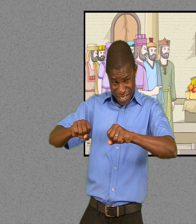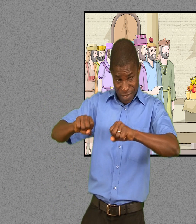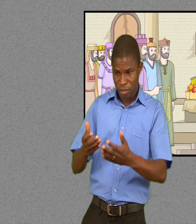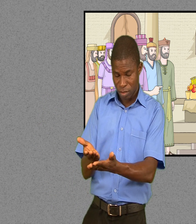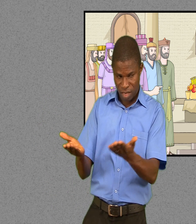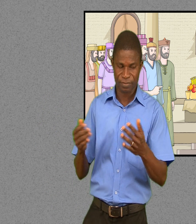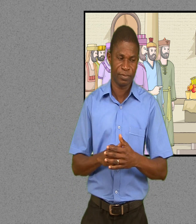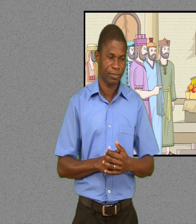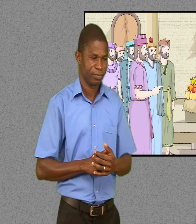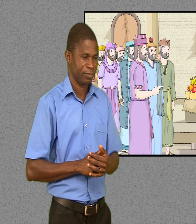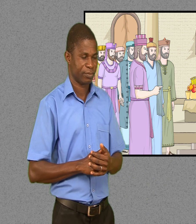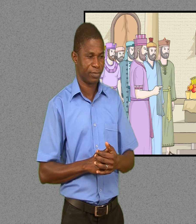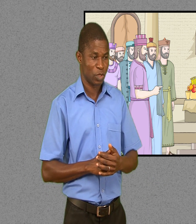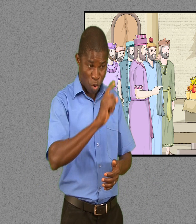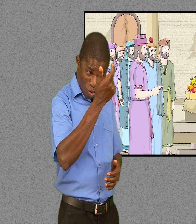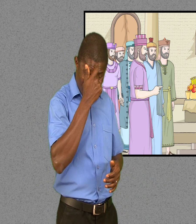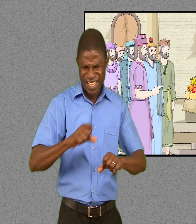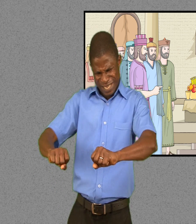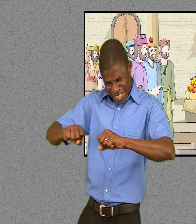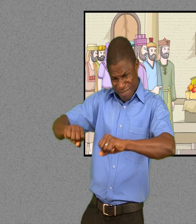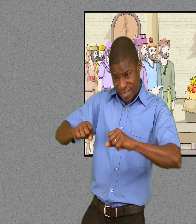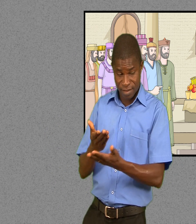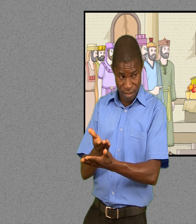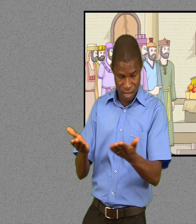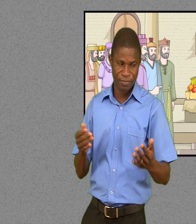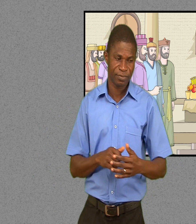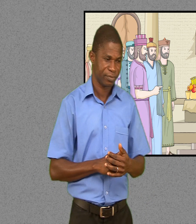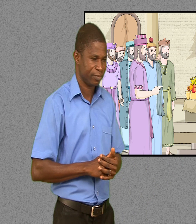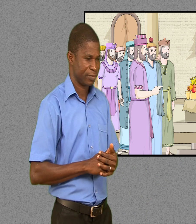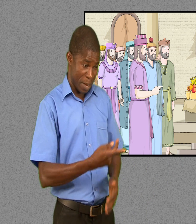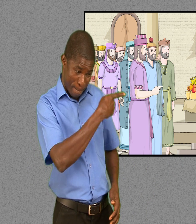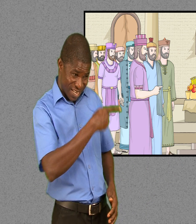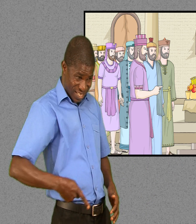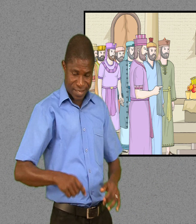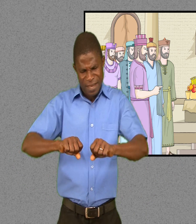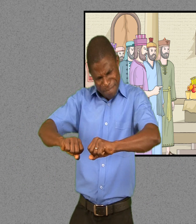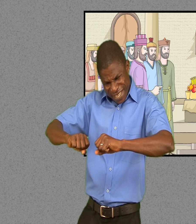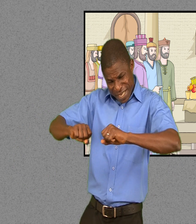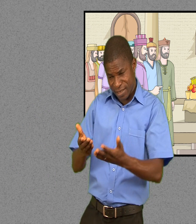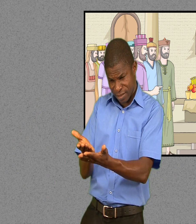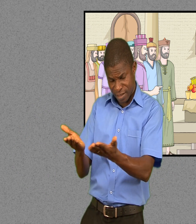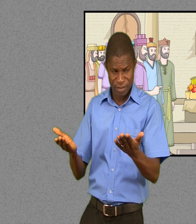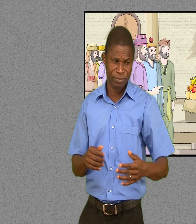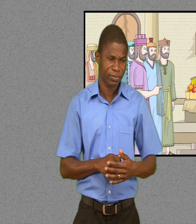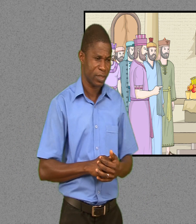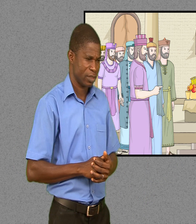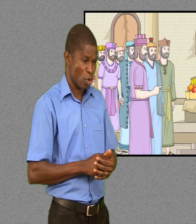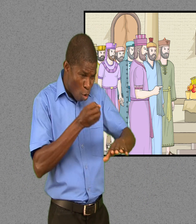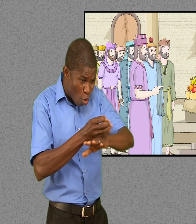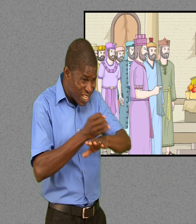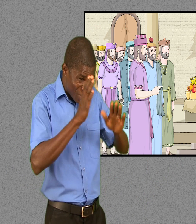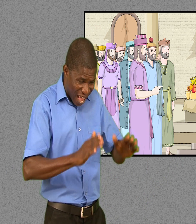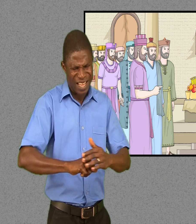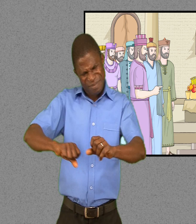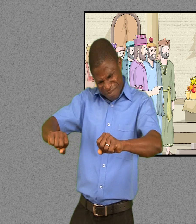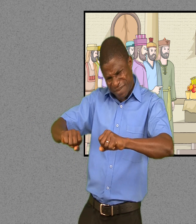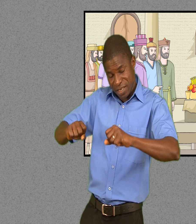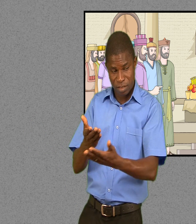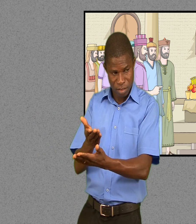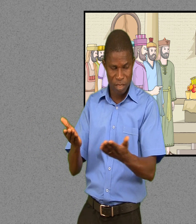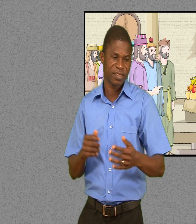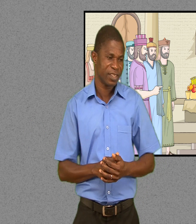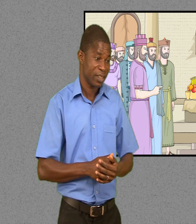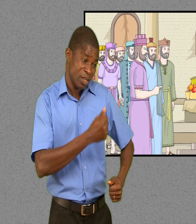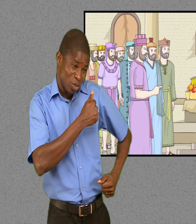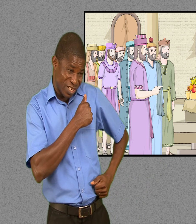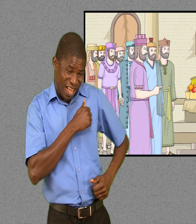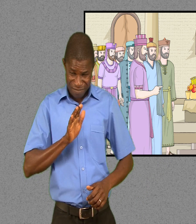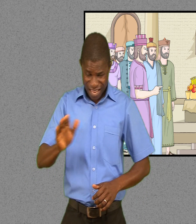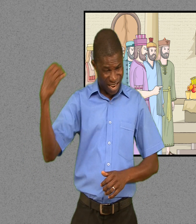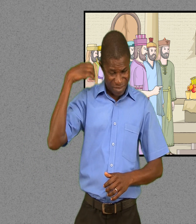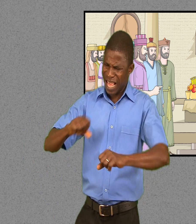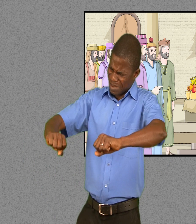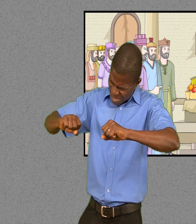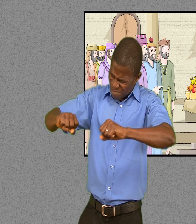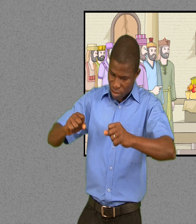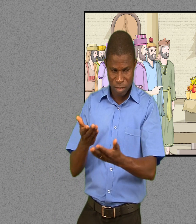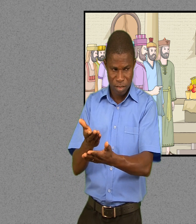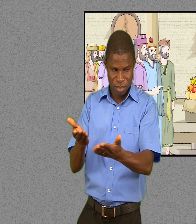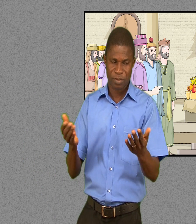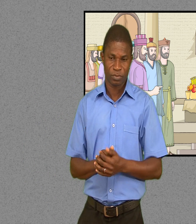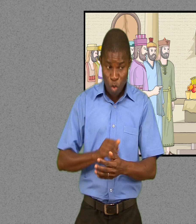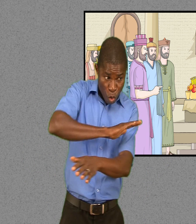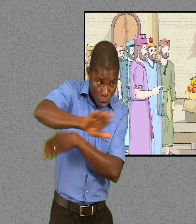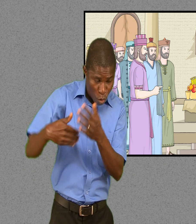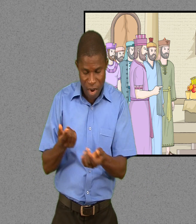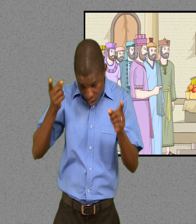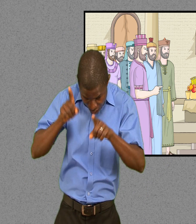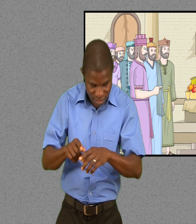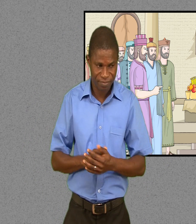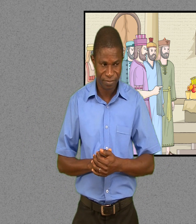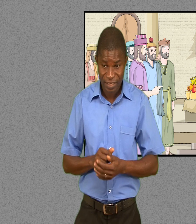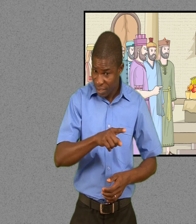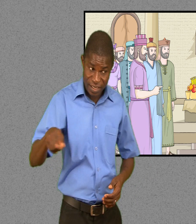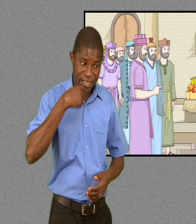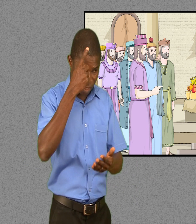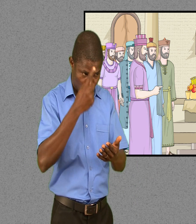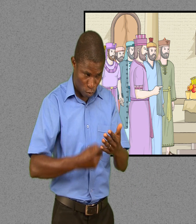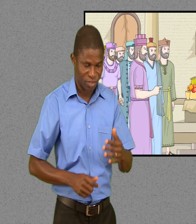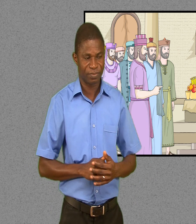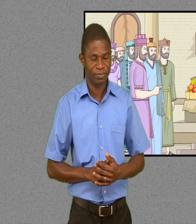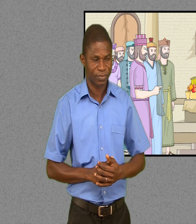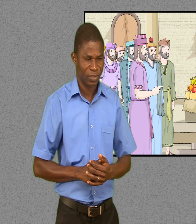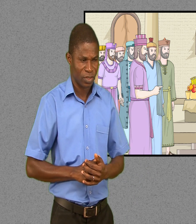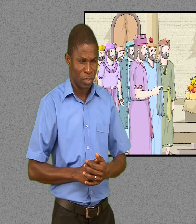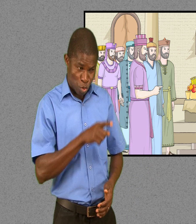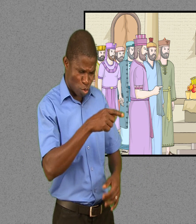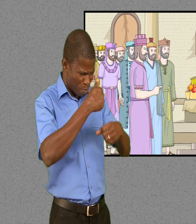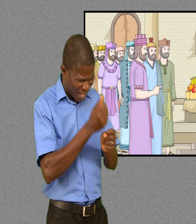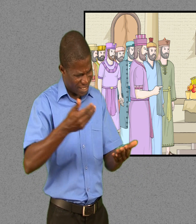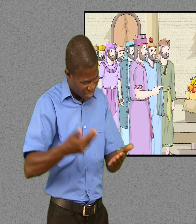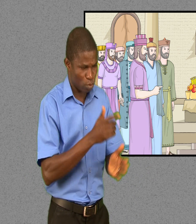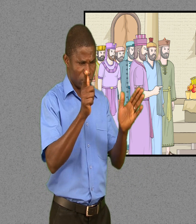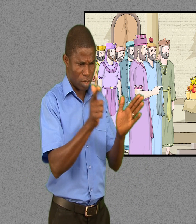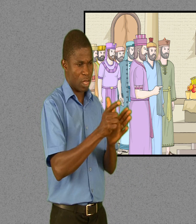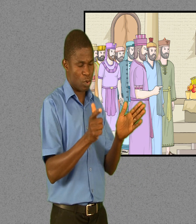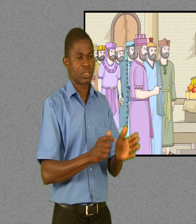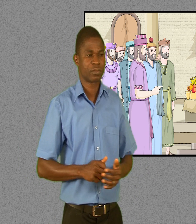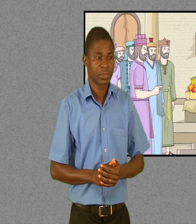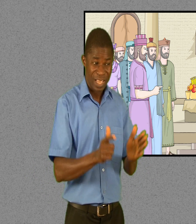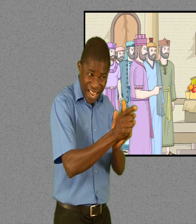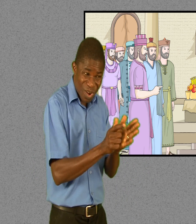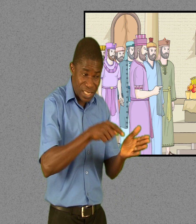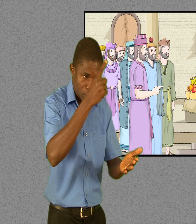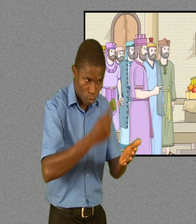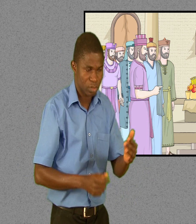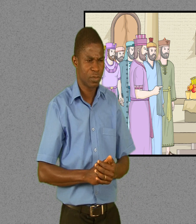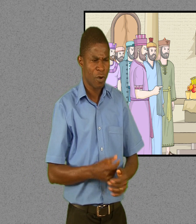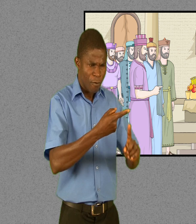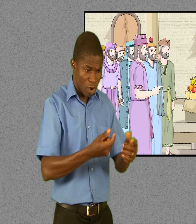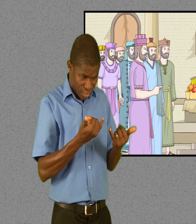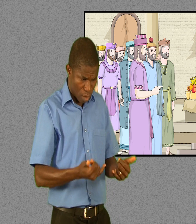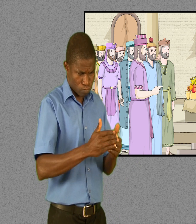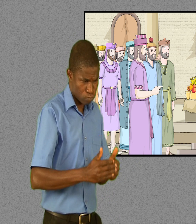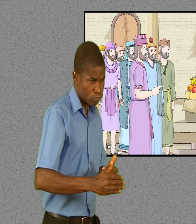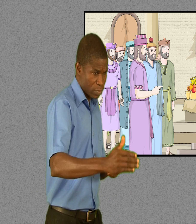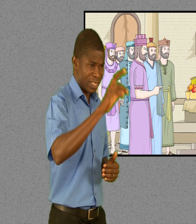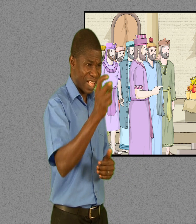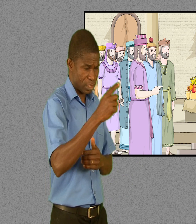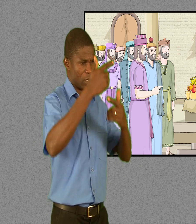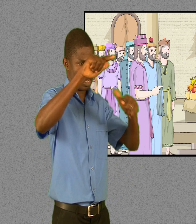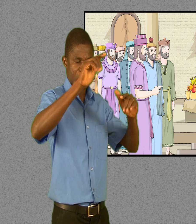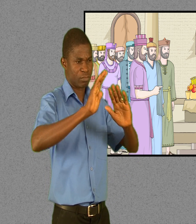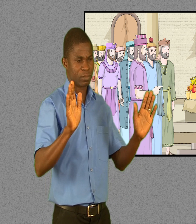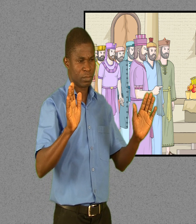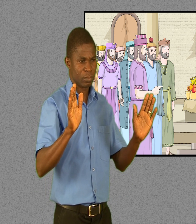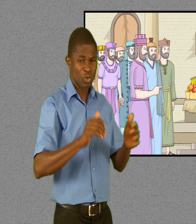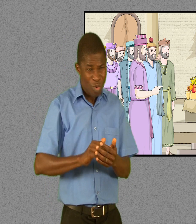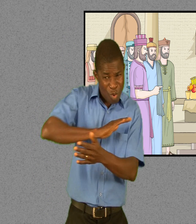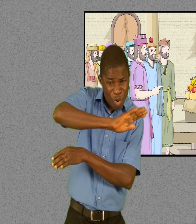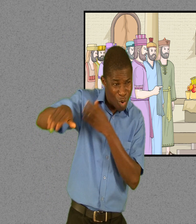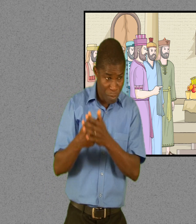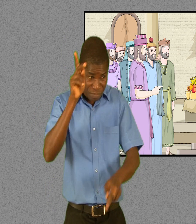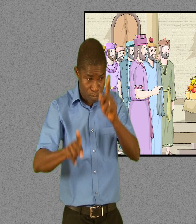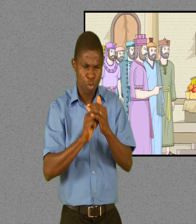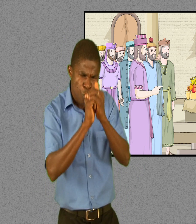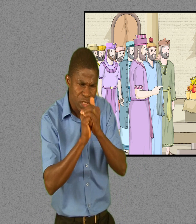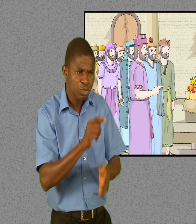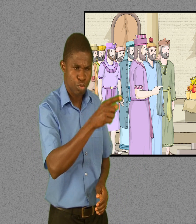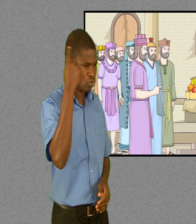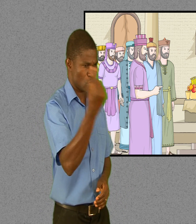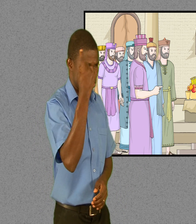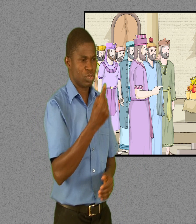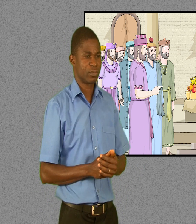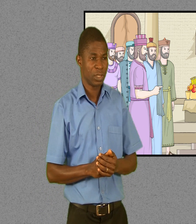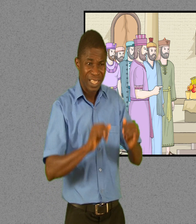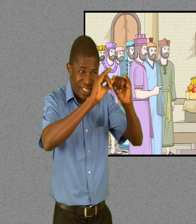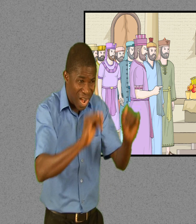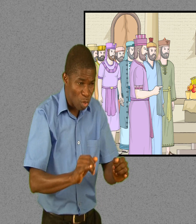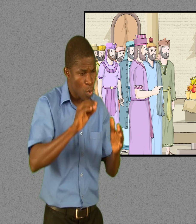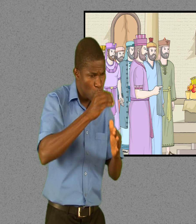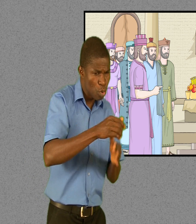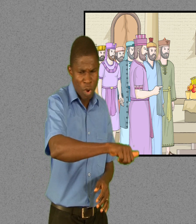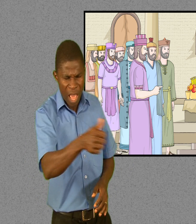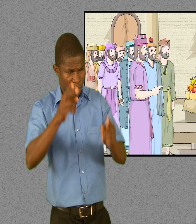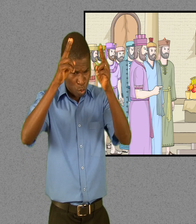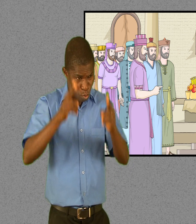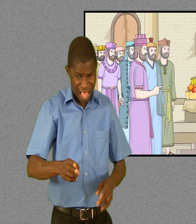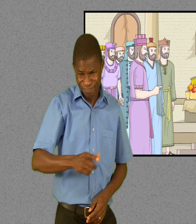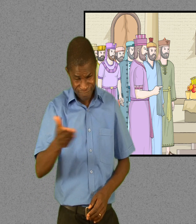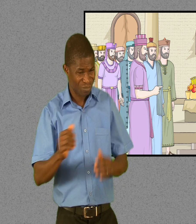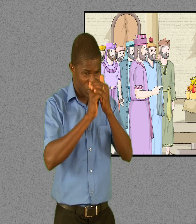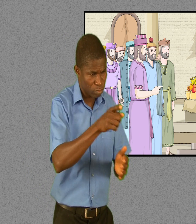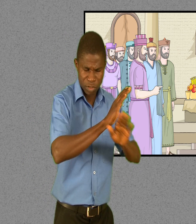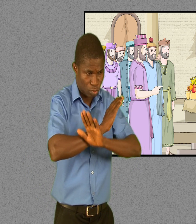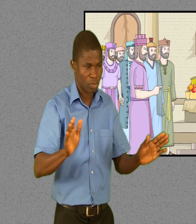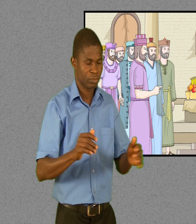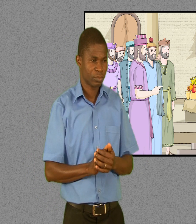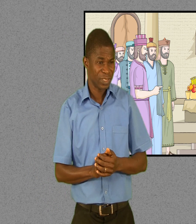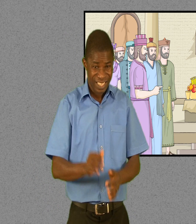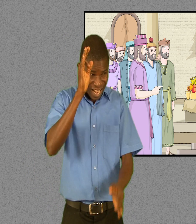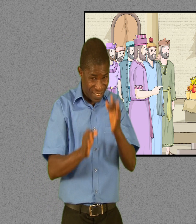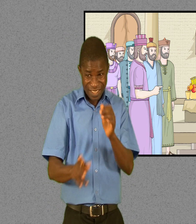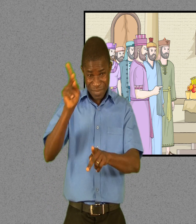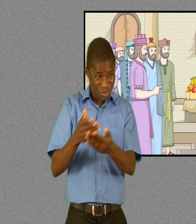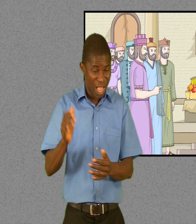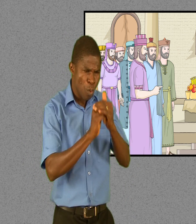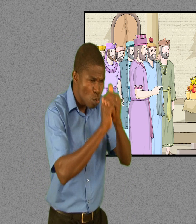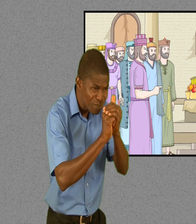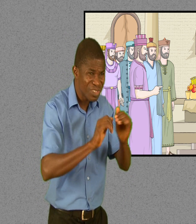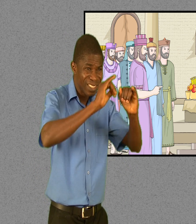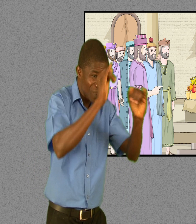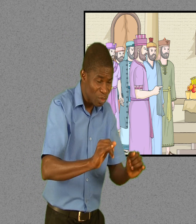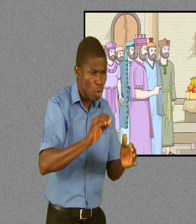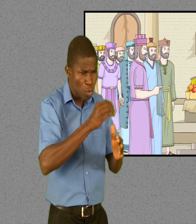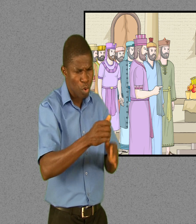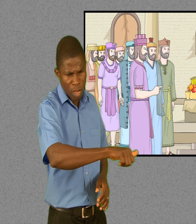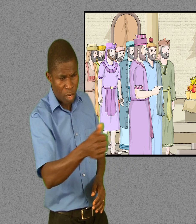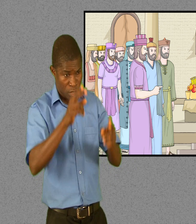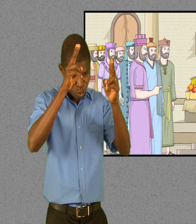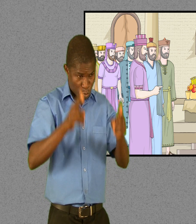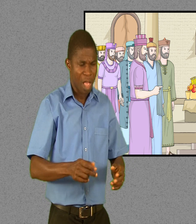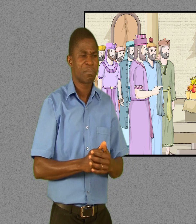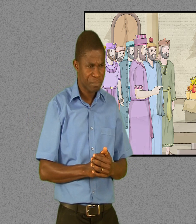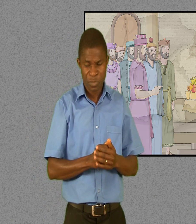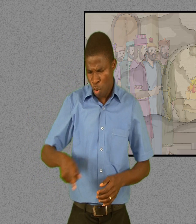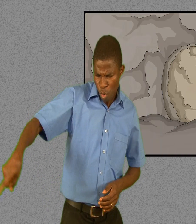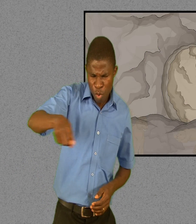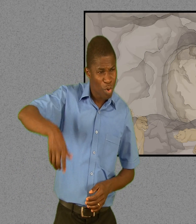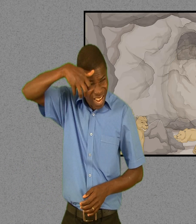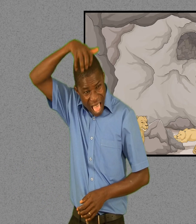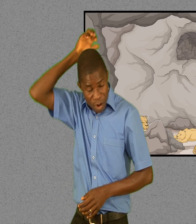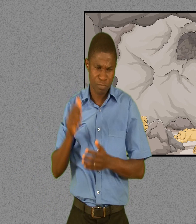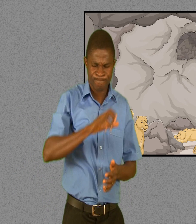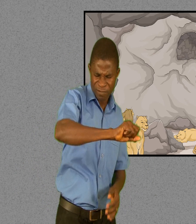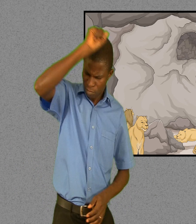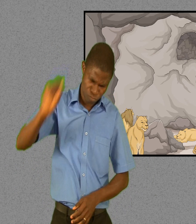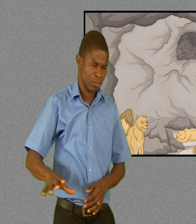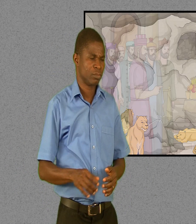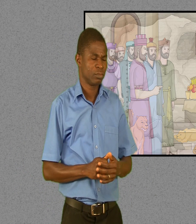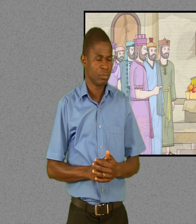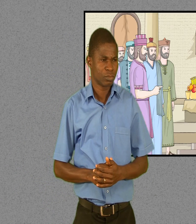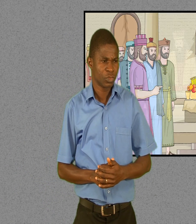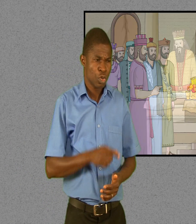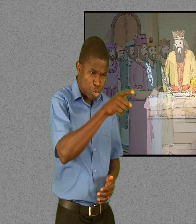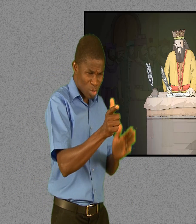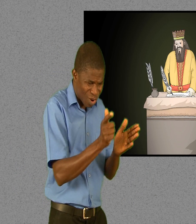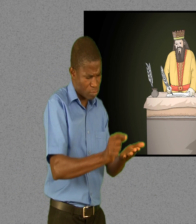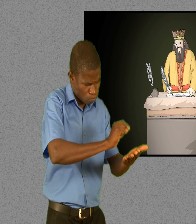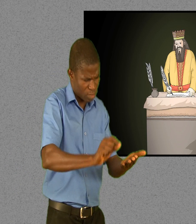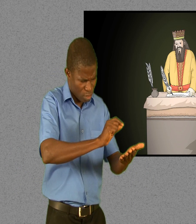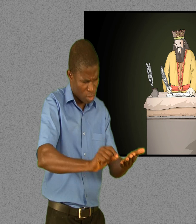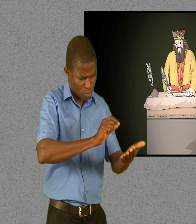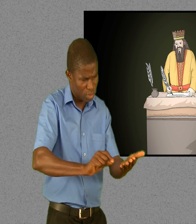All the royal administrators, prefects, satraps, advisers, and governors have agreed that the king should establish an ordinance and enforce a decree that for thirty days anyone who petitions any god or man except you, O king, will be thrown into the den of lions.